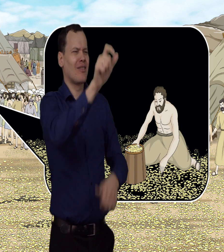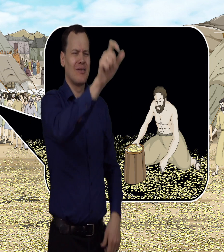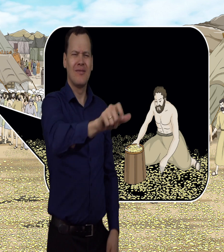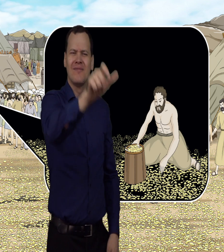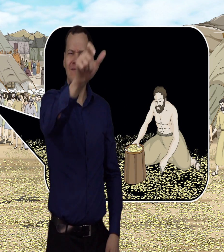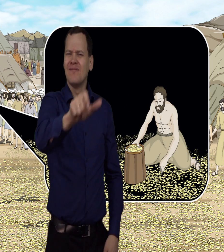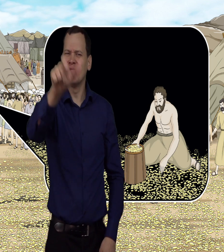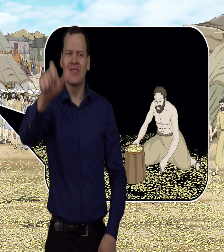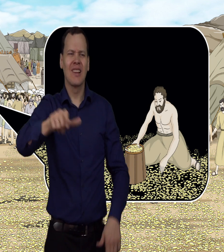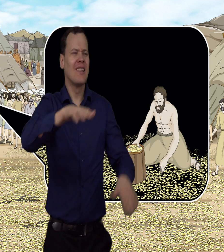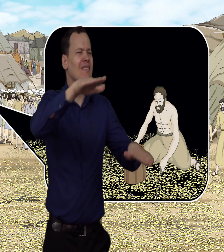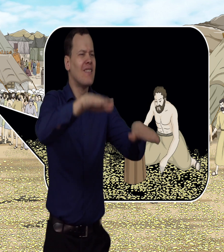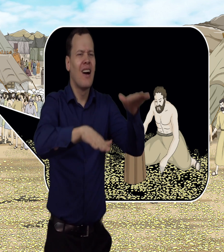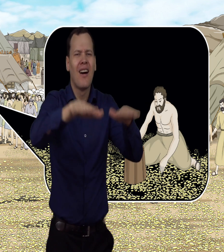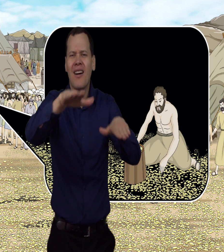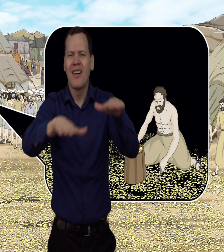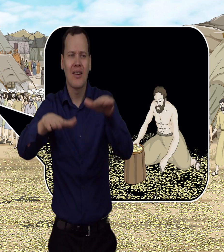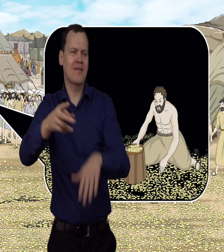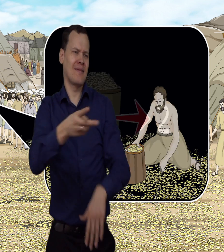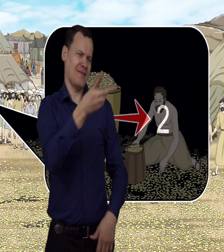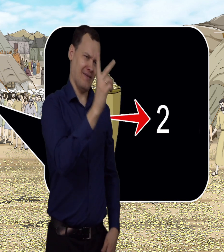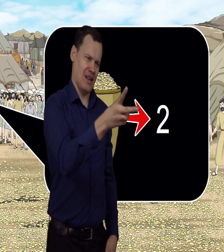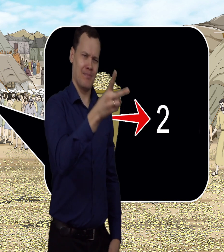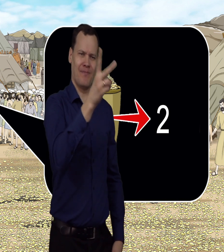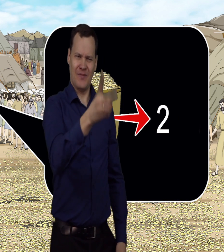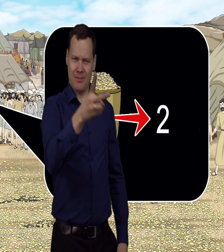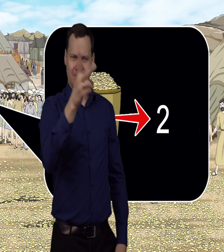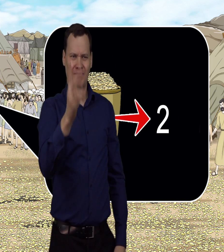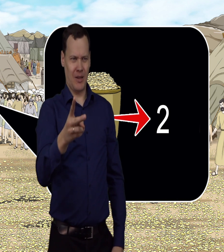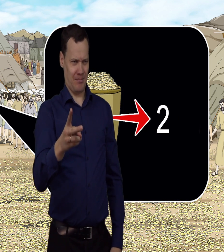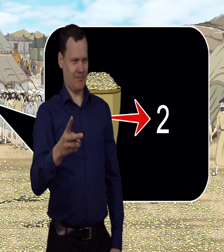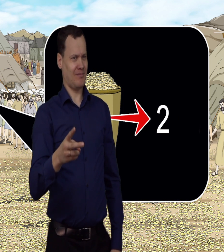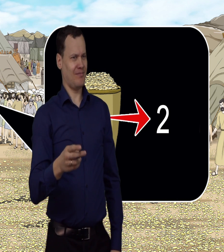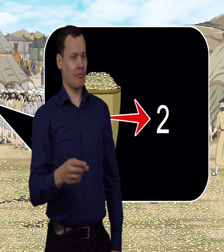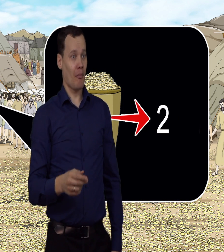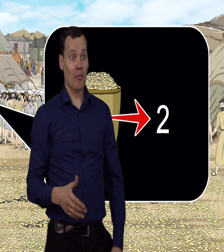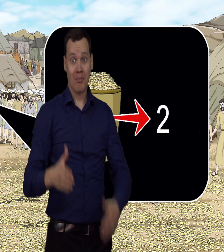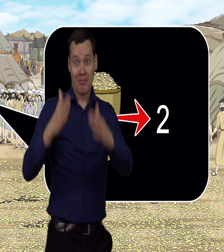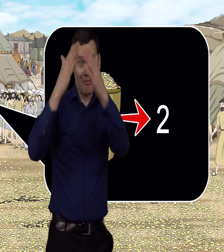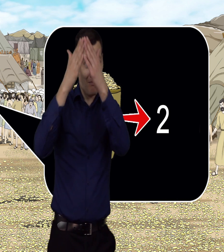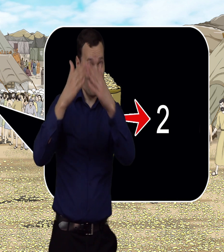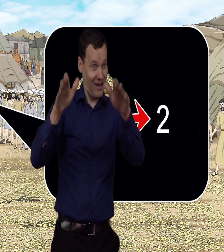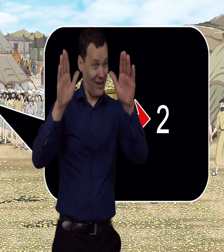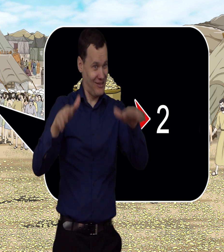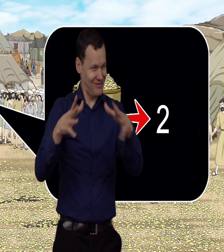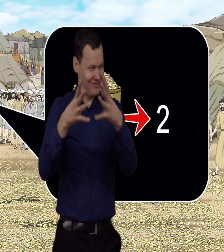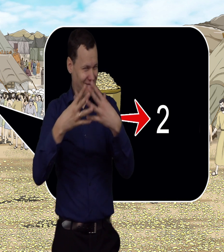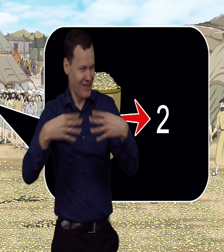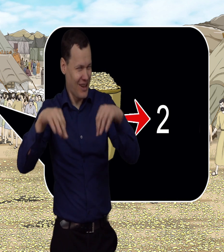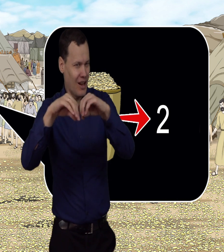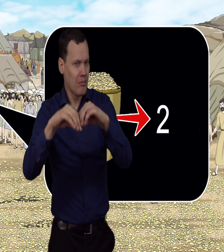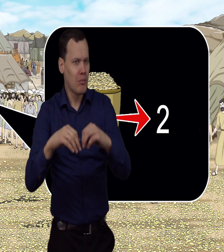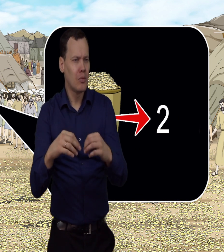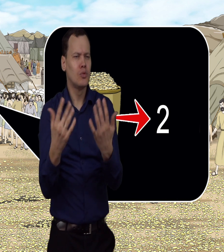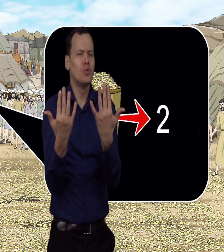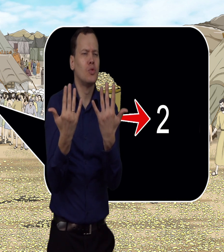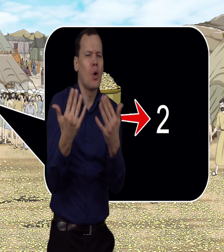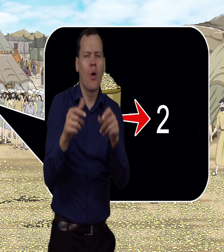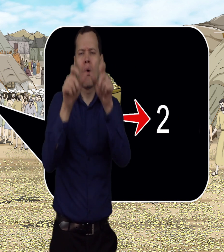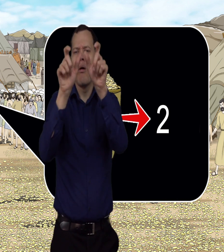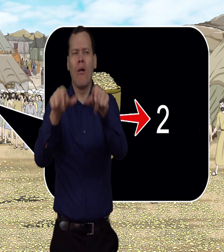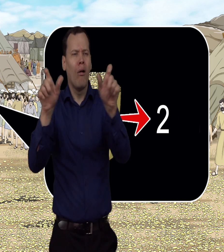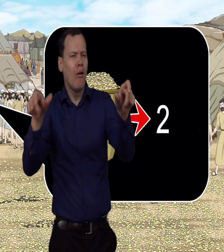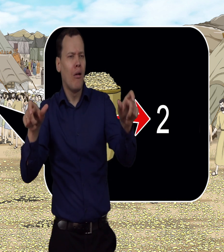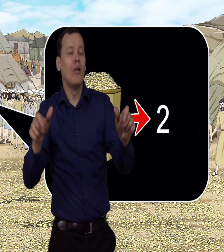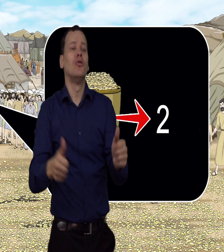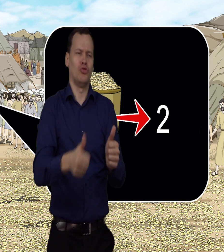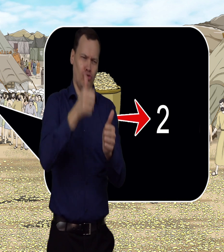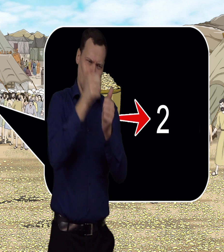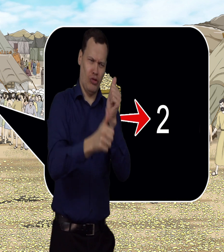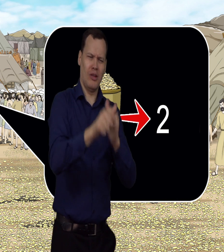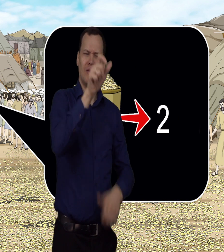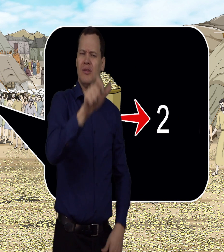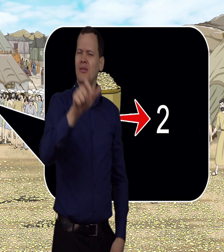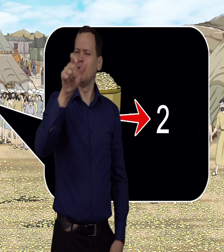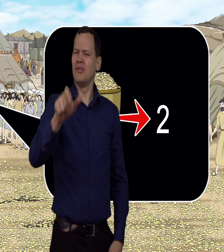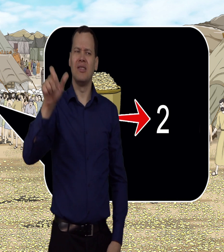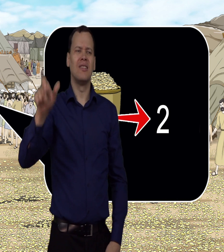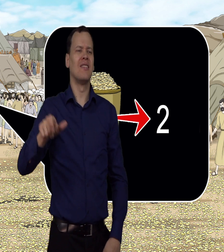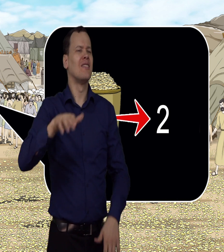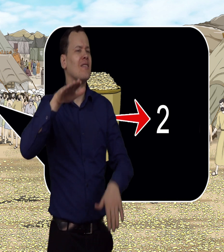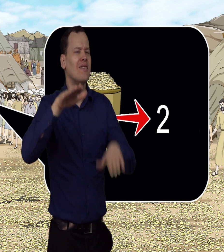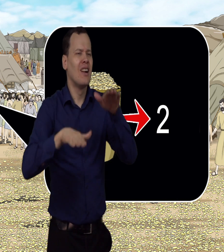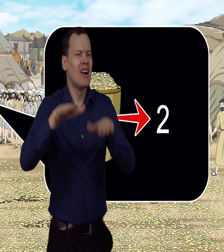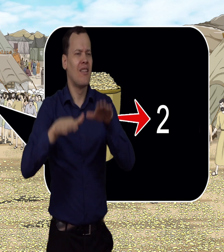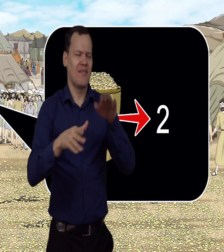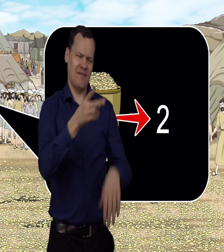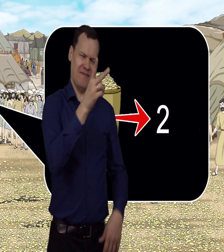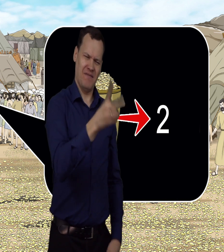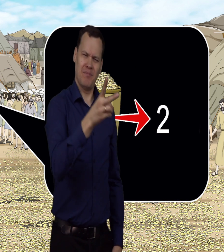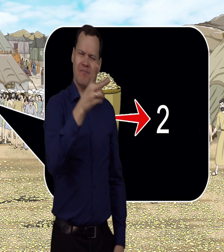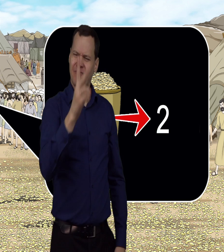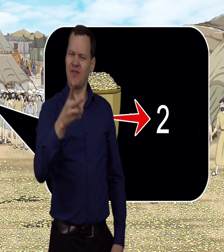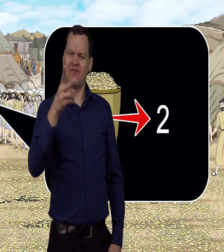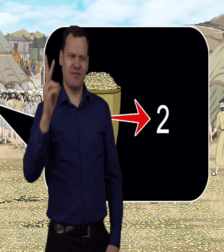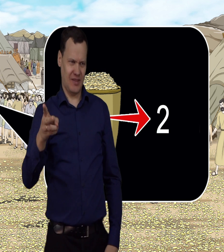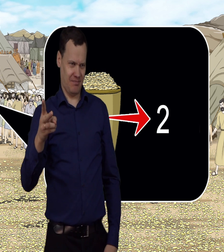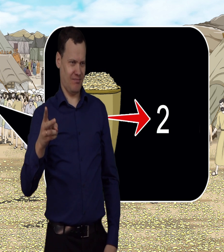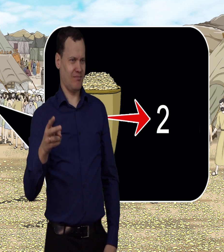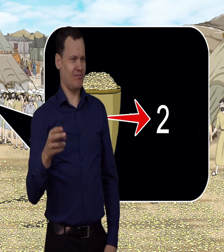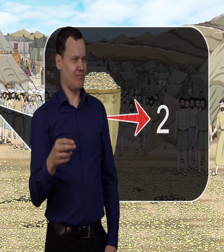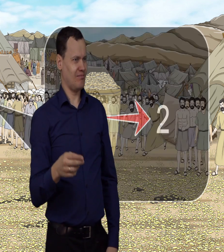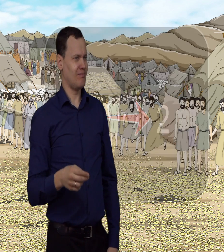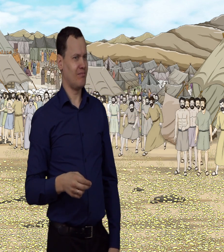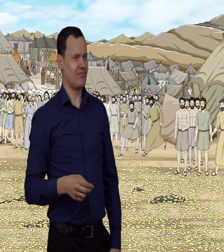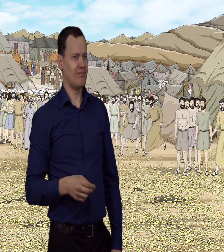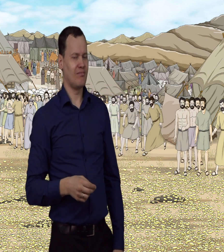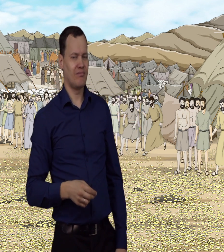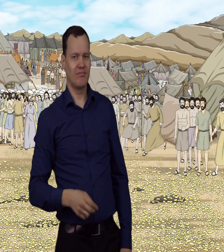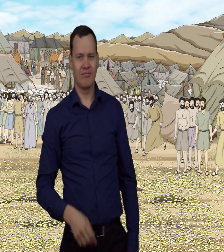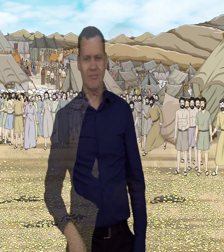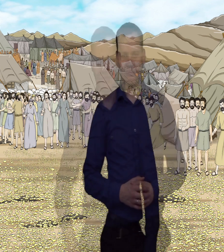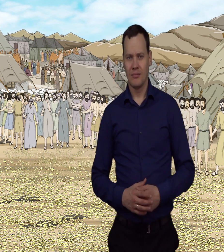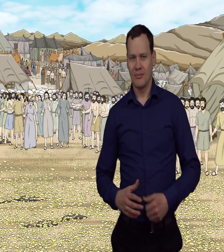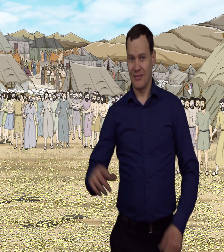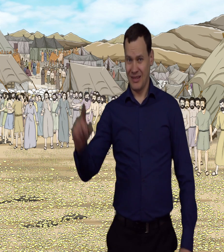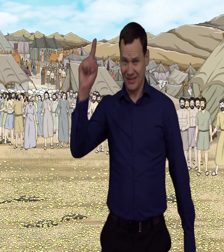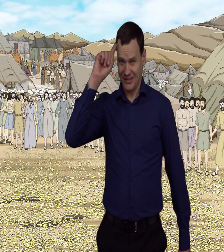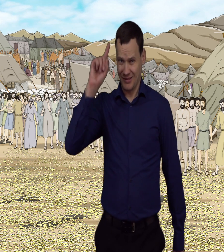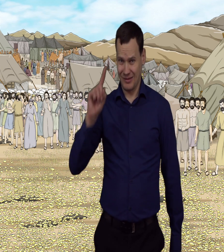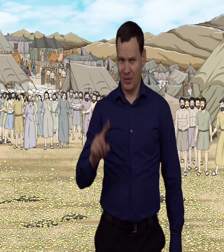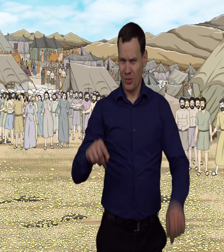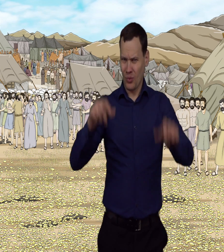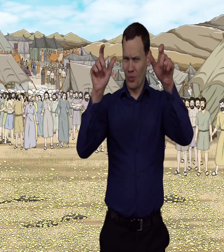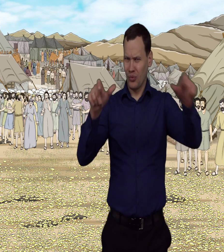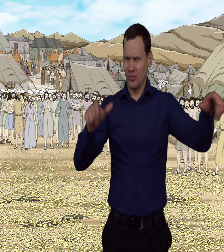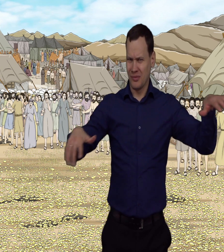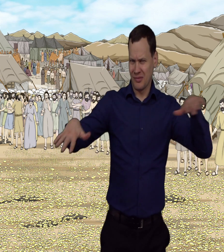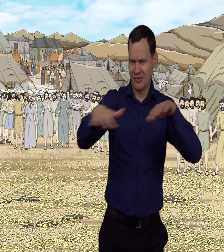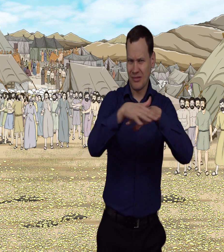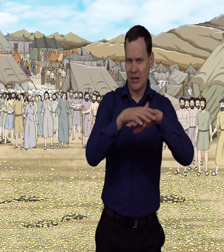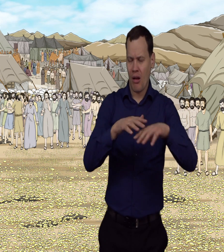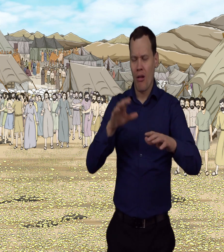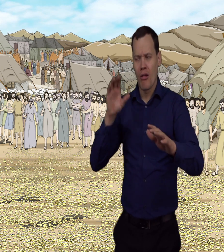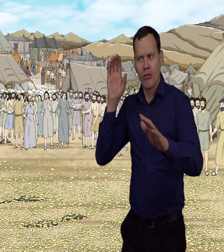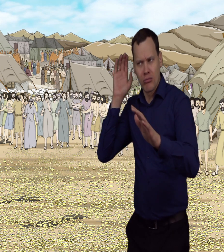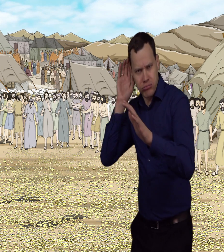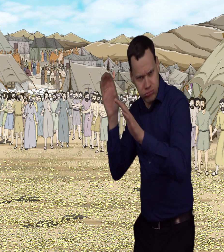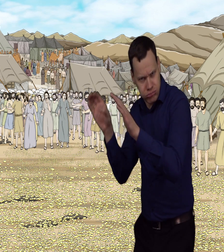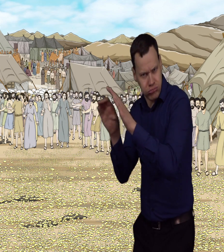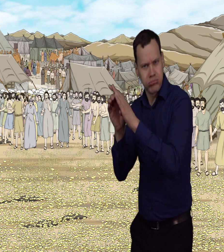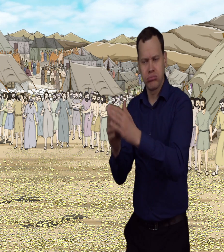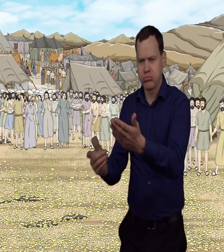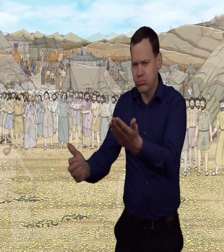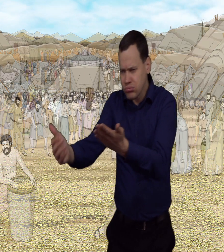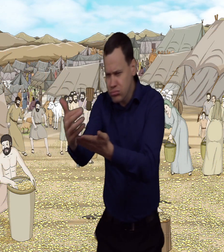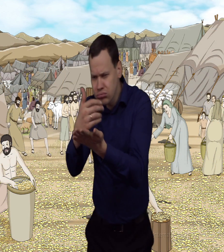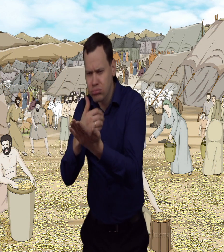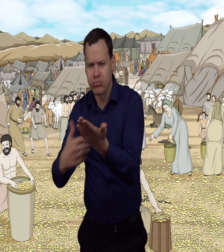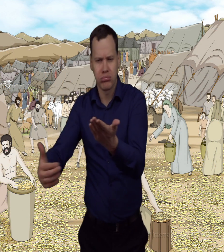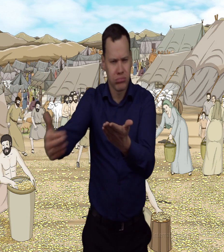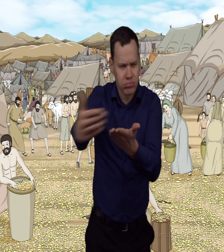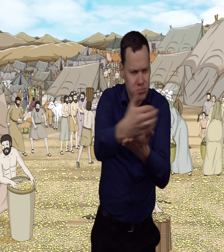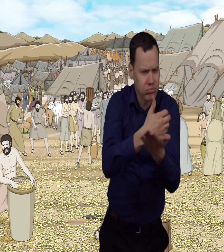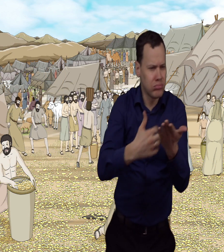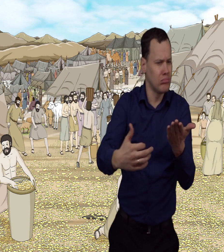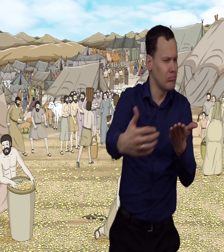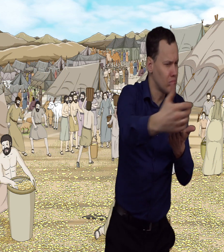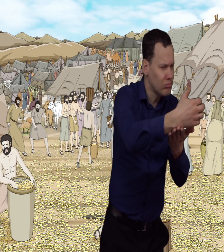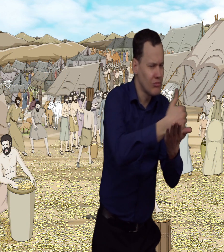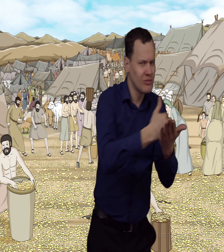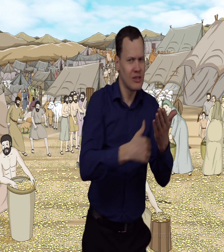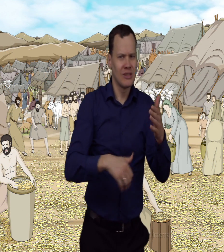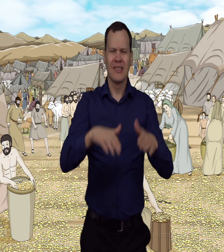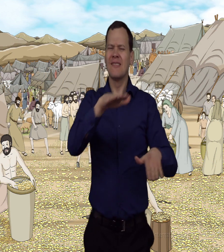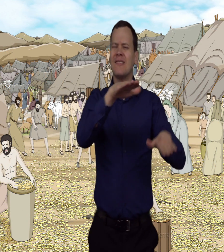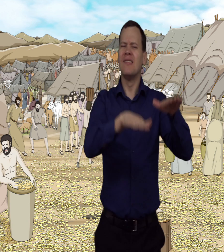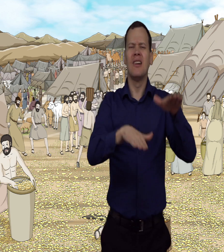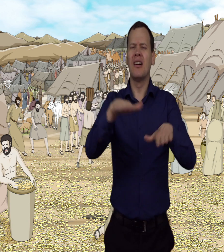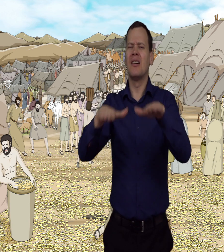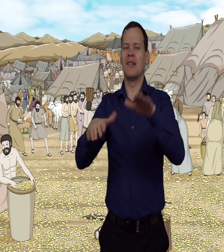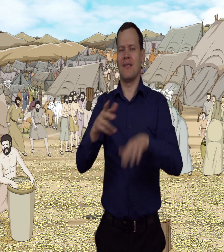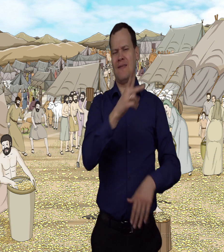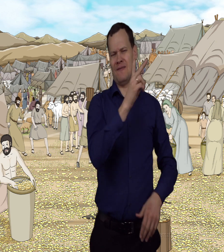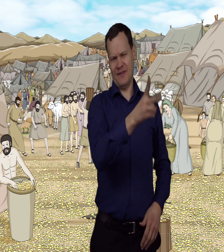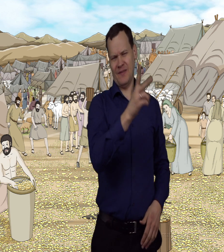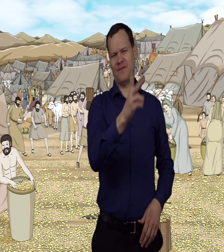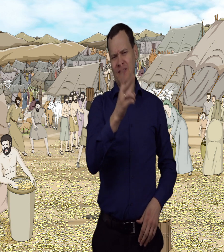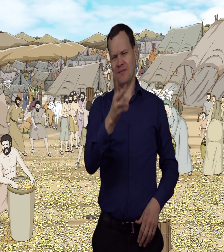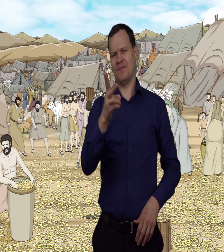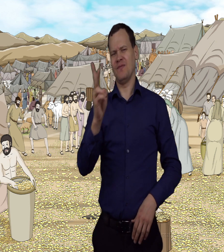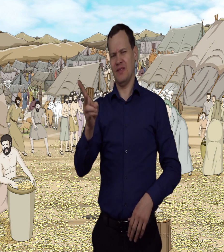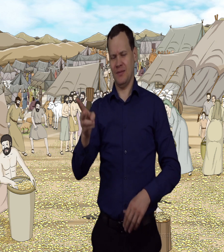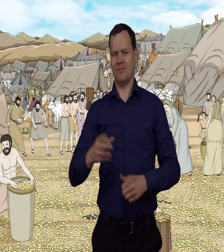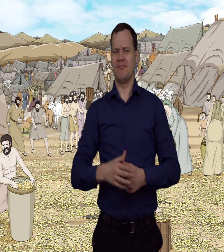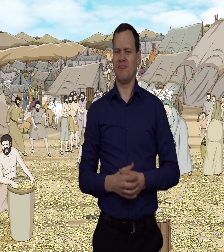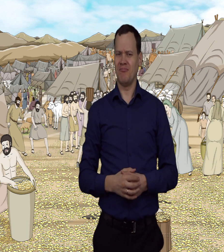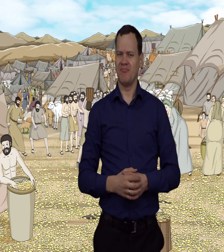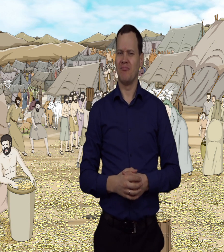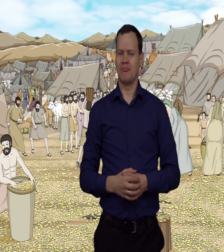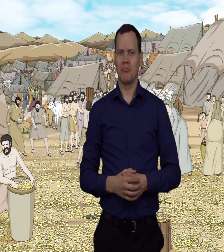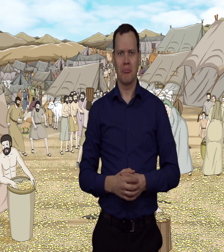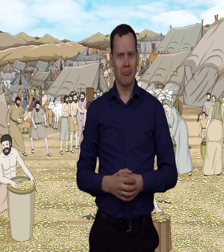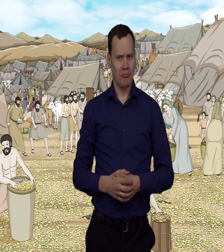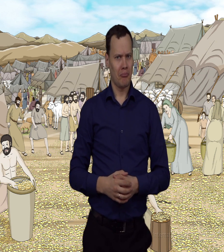You may take an omer for each person in your tent.’” So the Israelites did this.